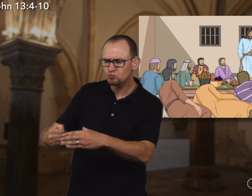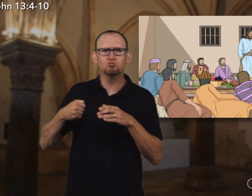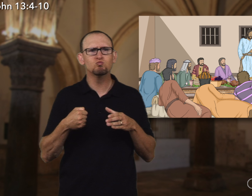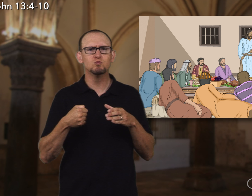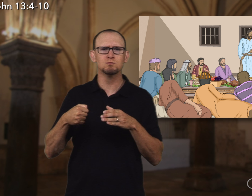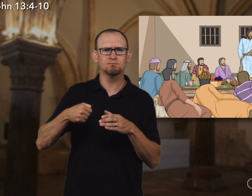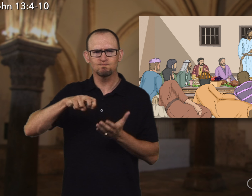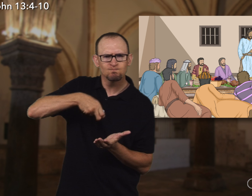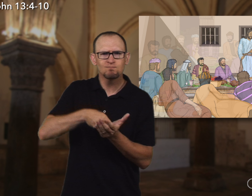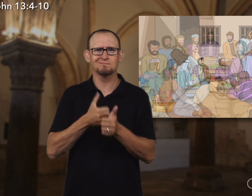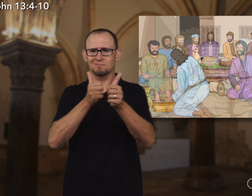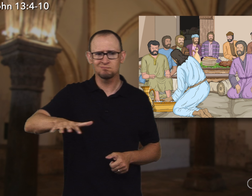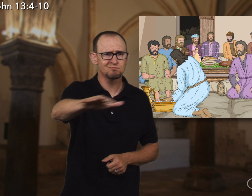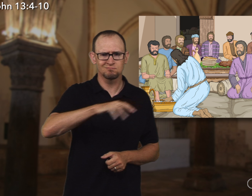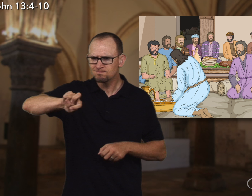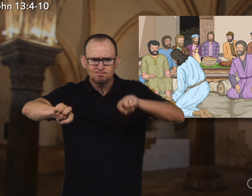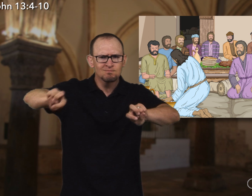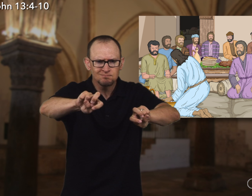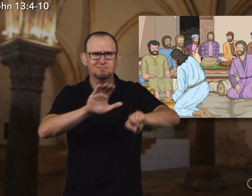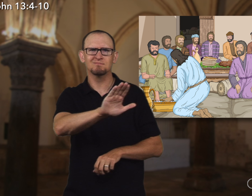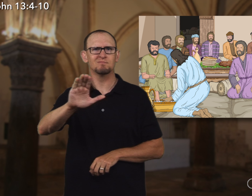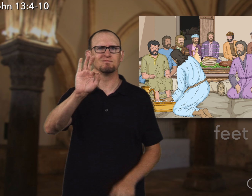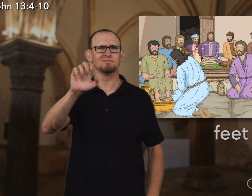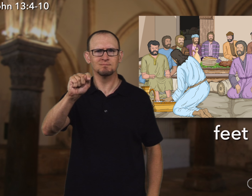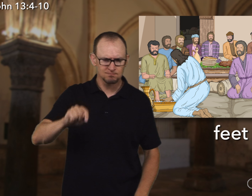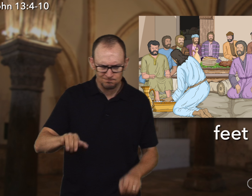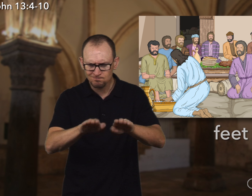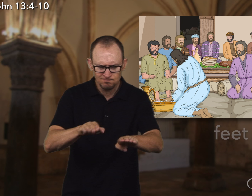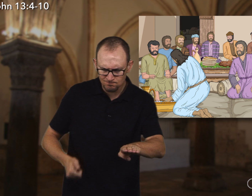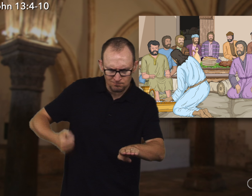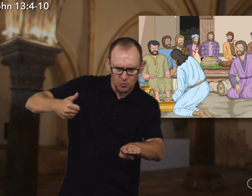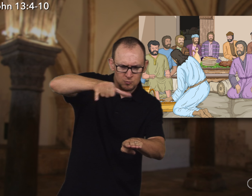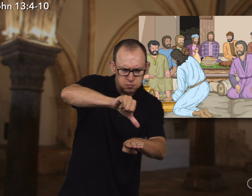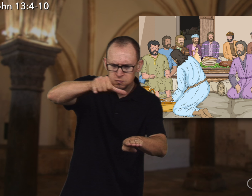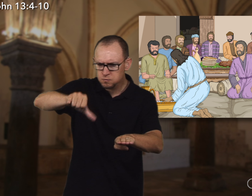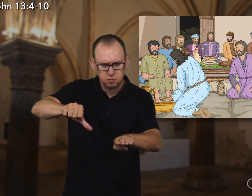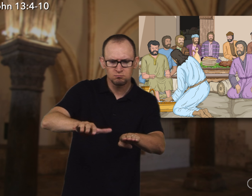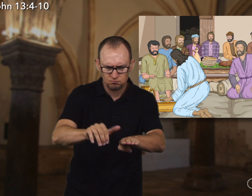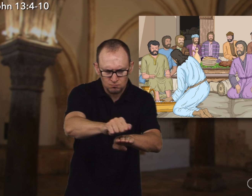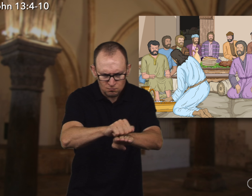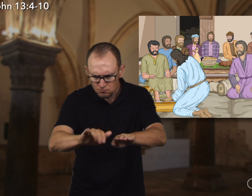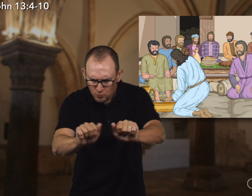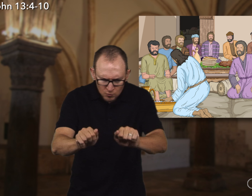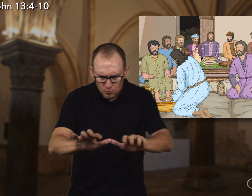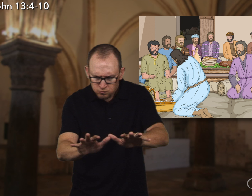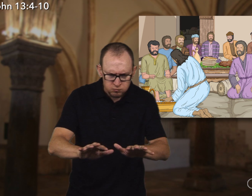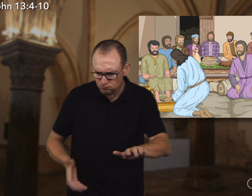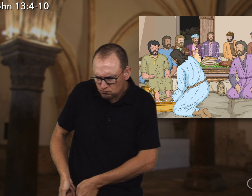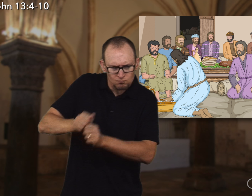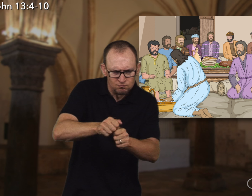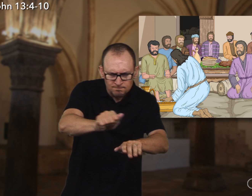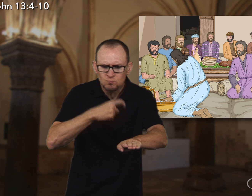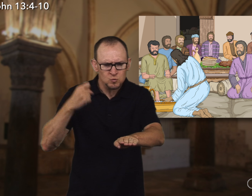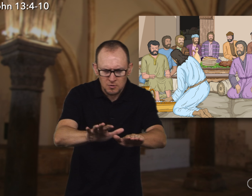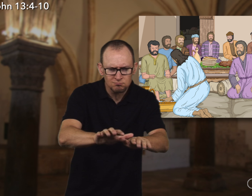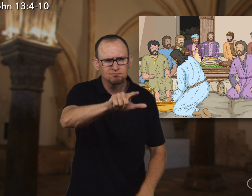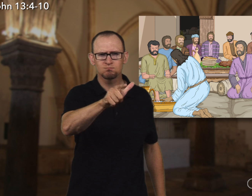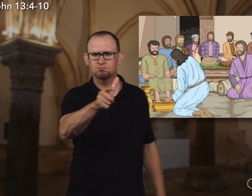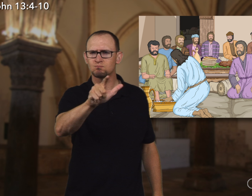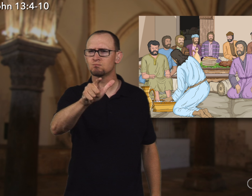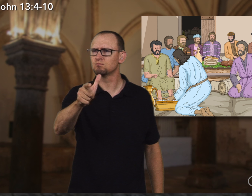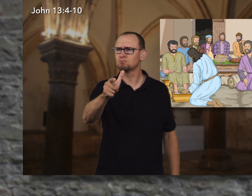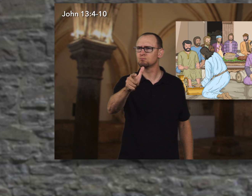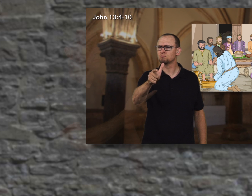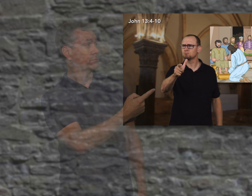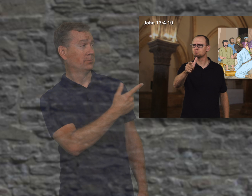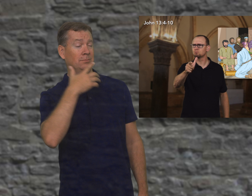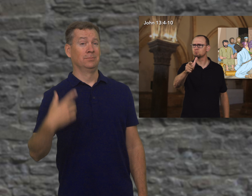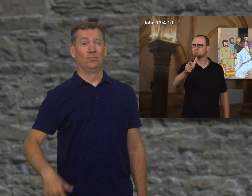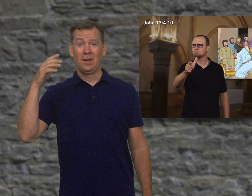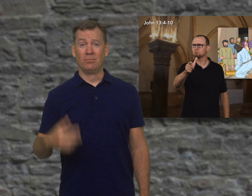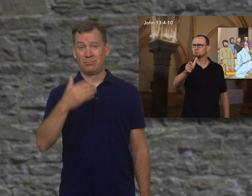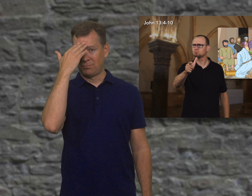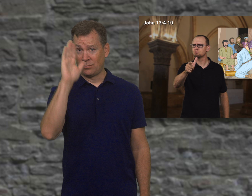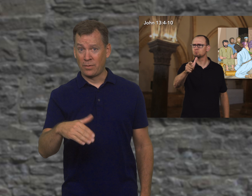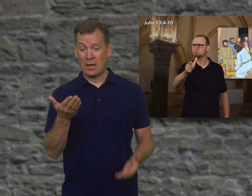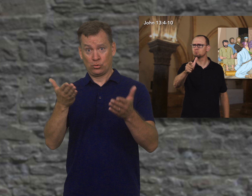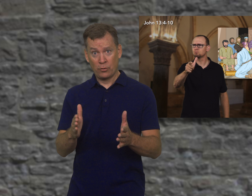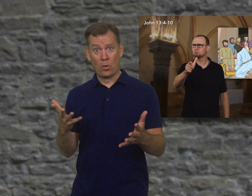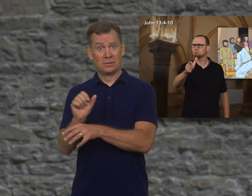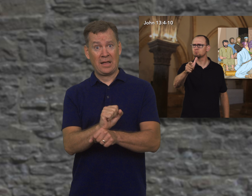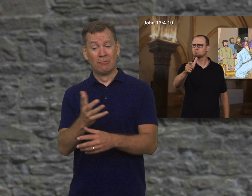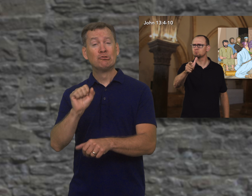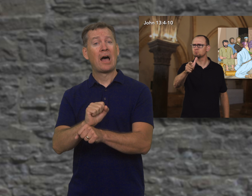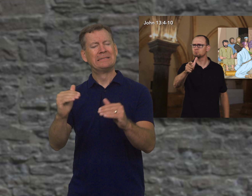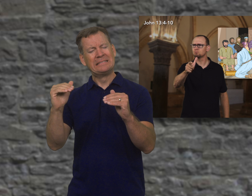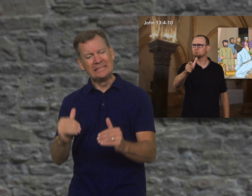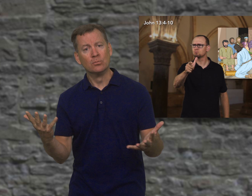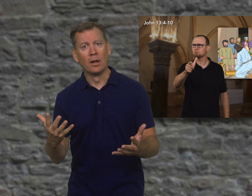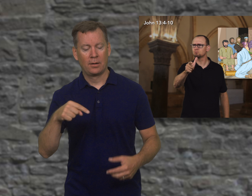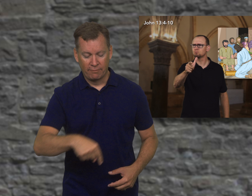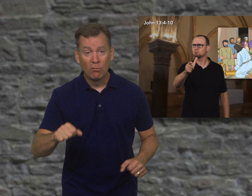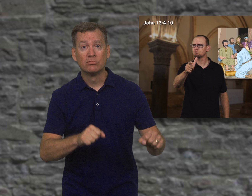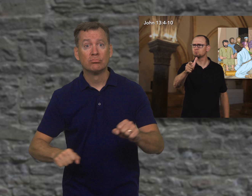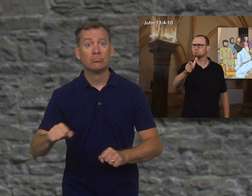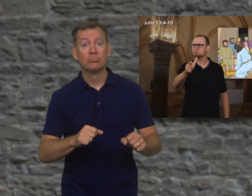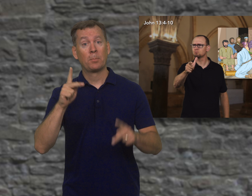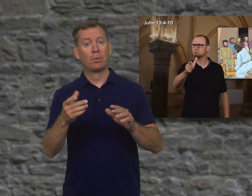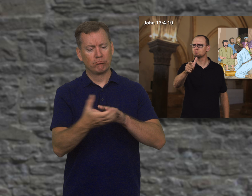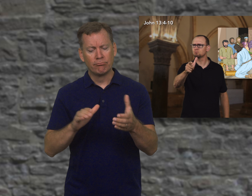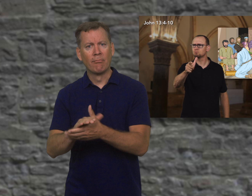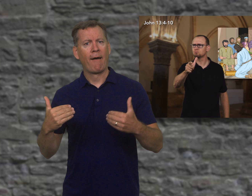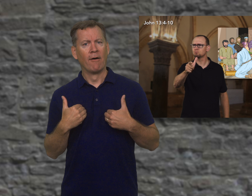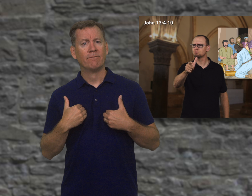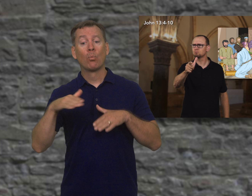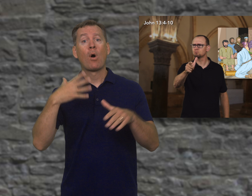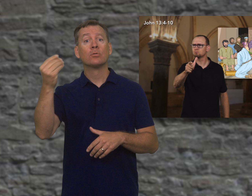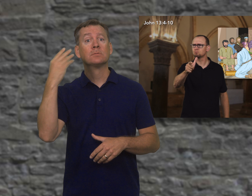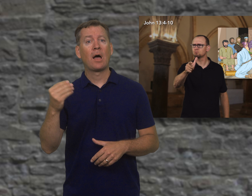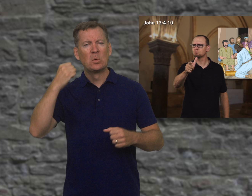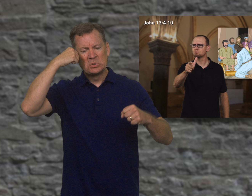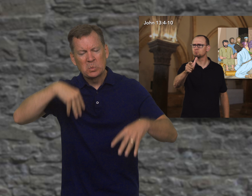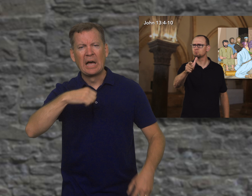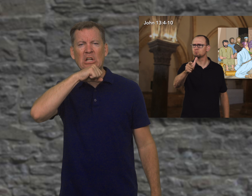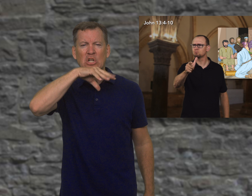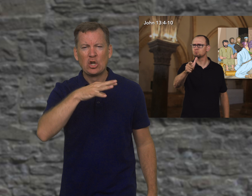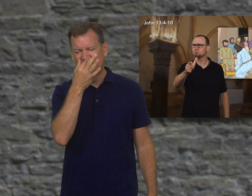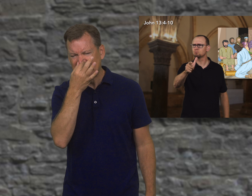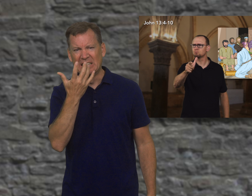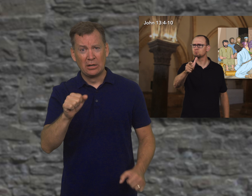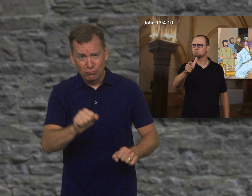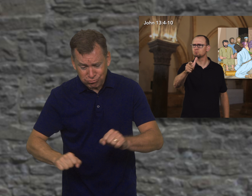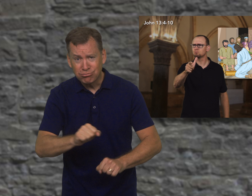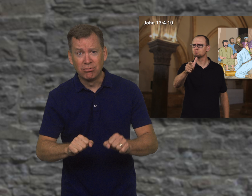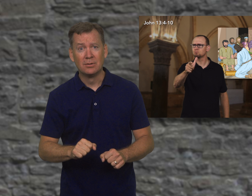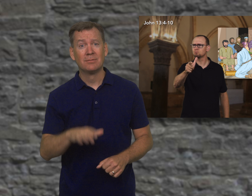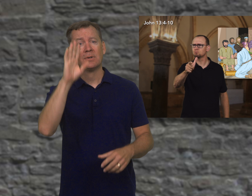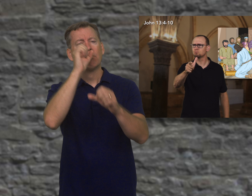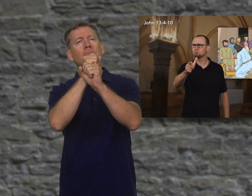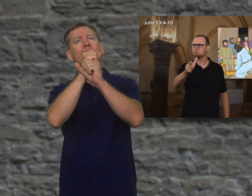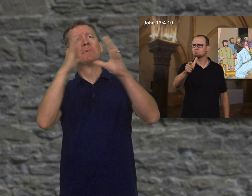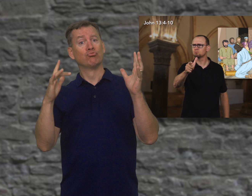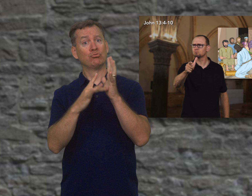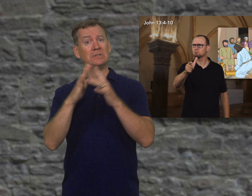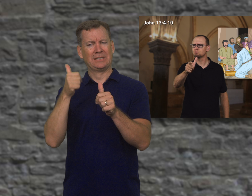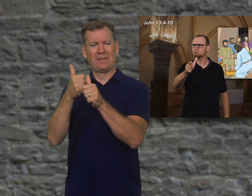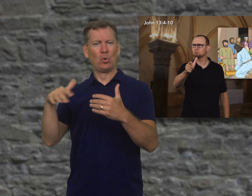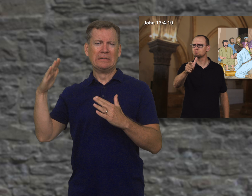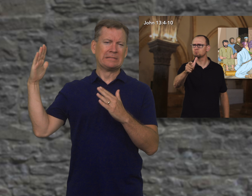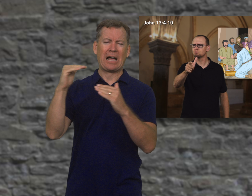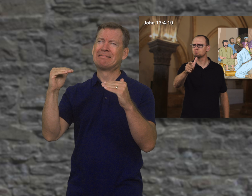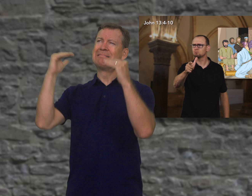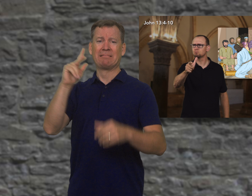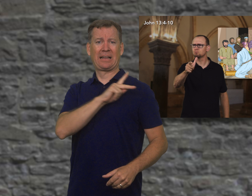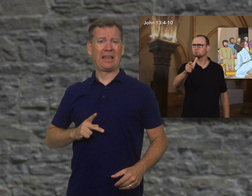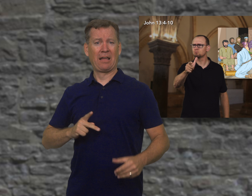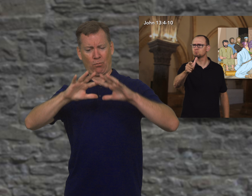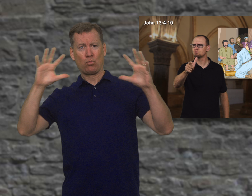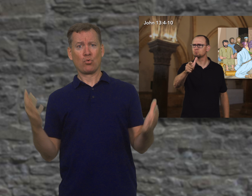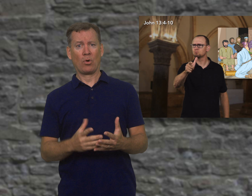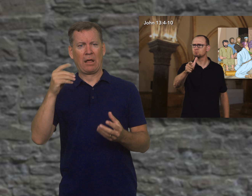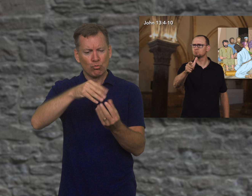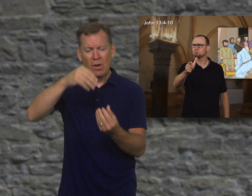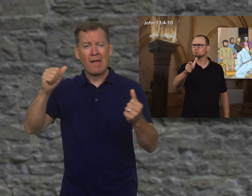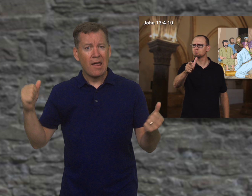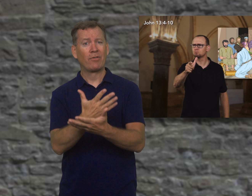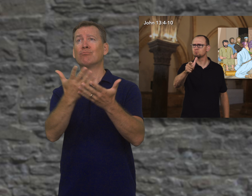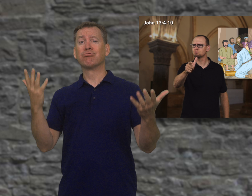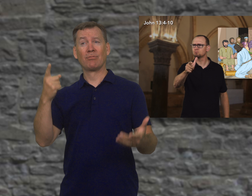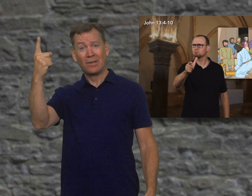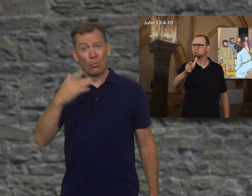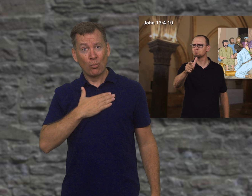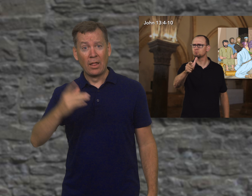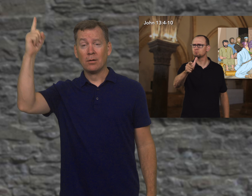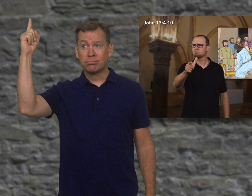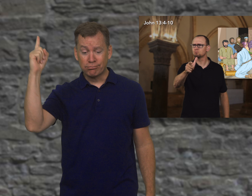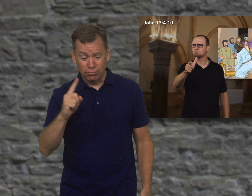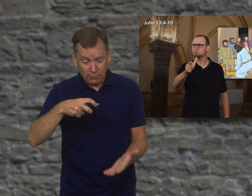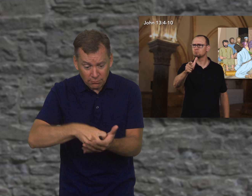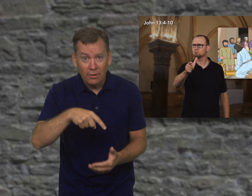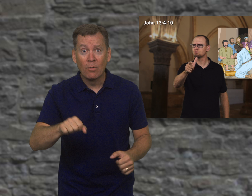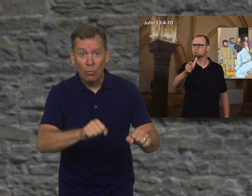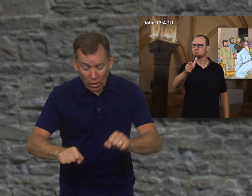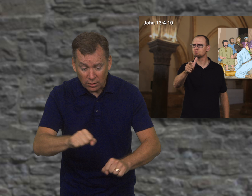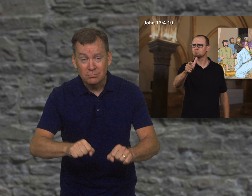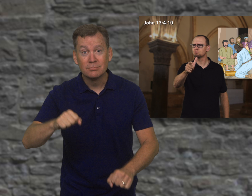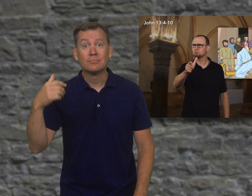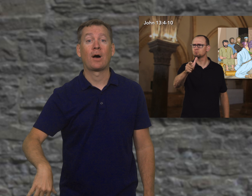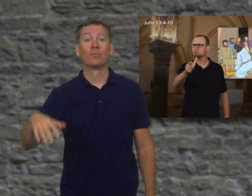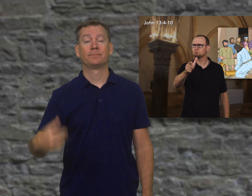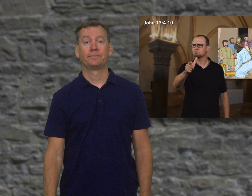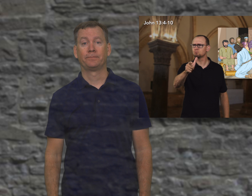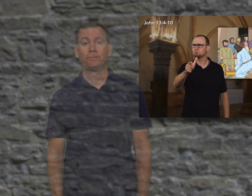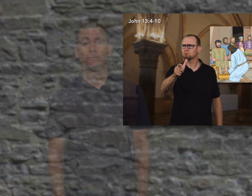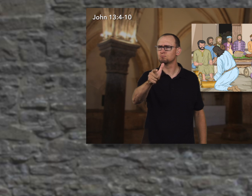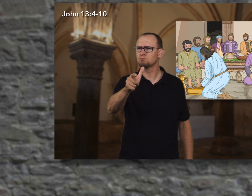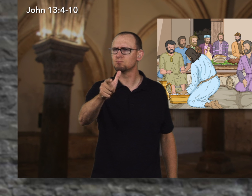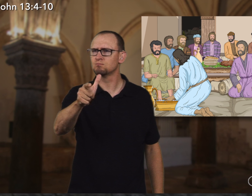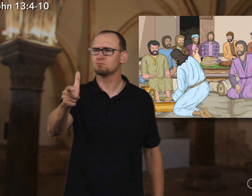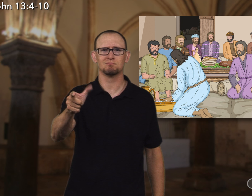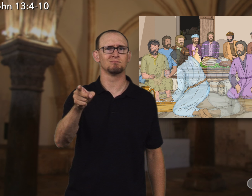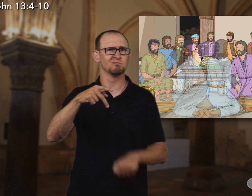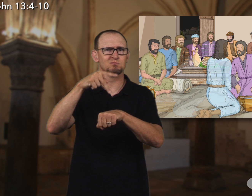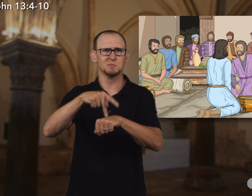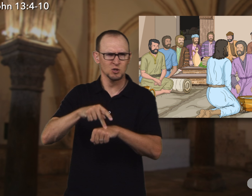After that, He poured water into a basin and began to wash the disciples’ feet and dry them with the towel that was around Him.